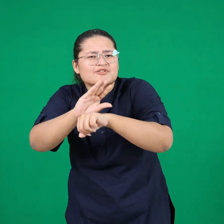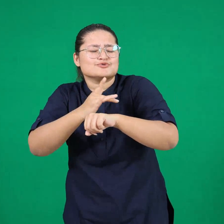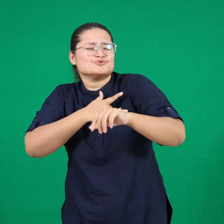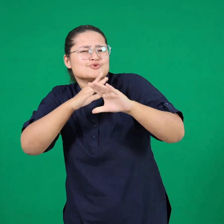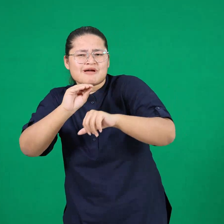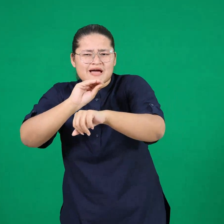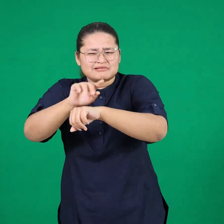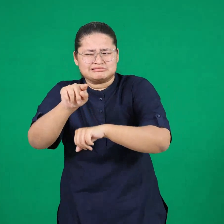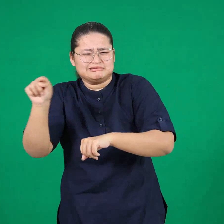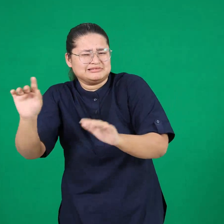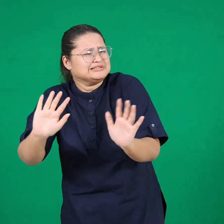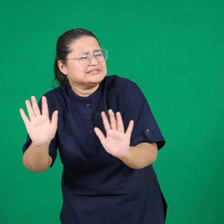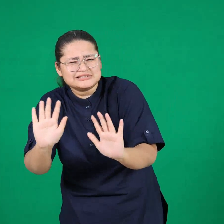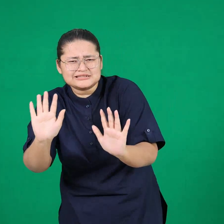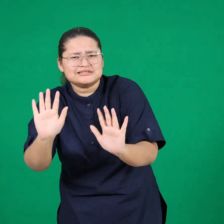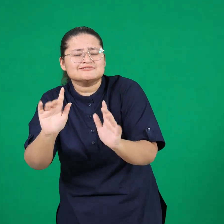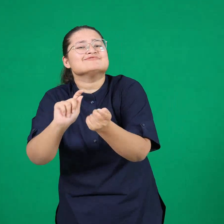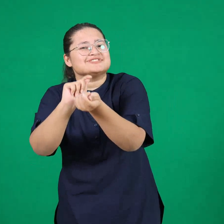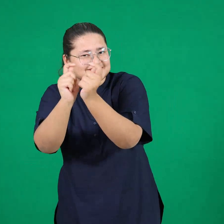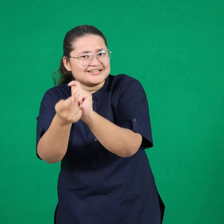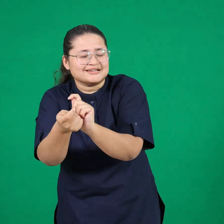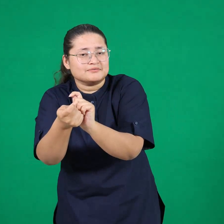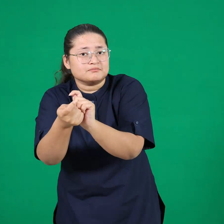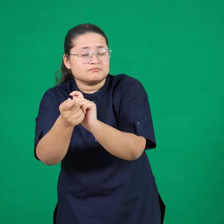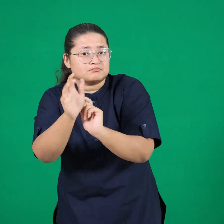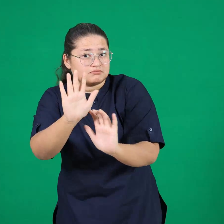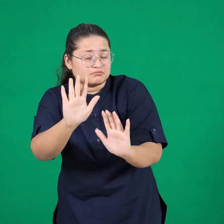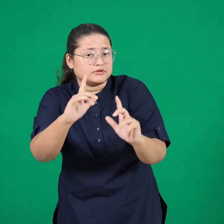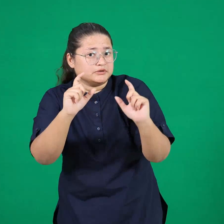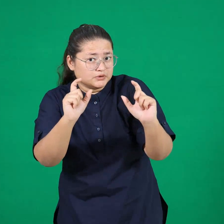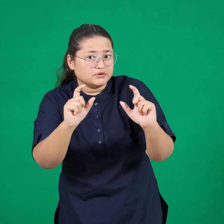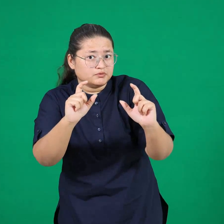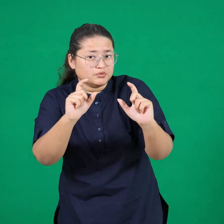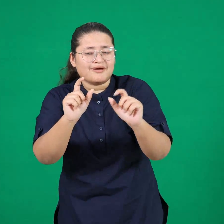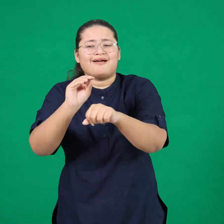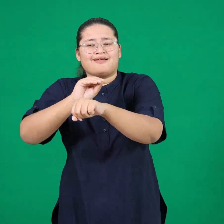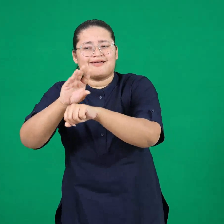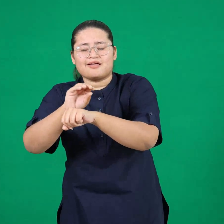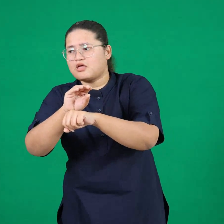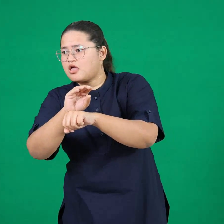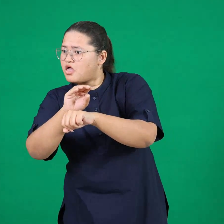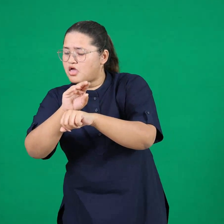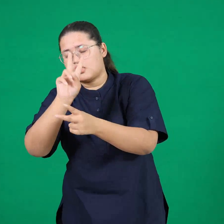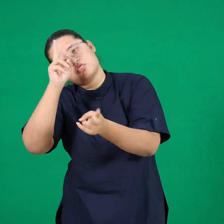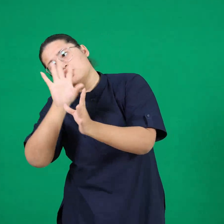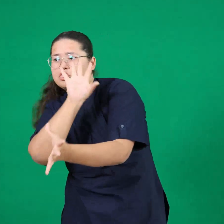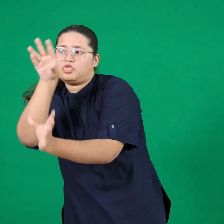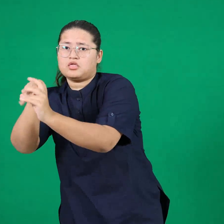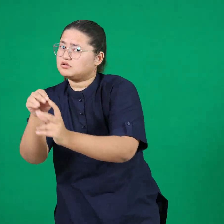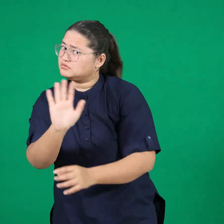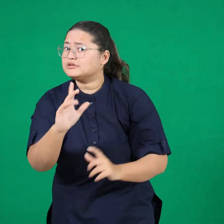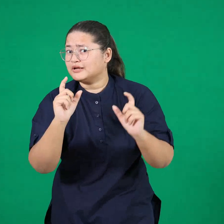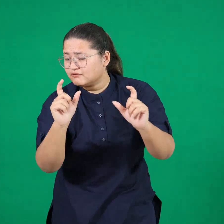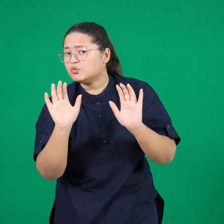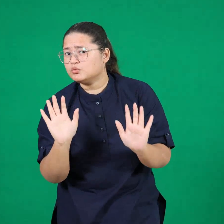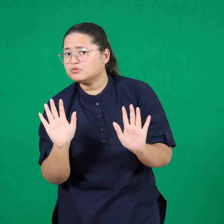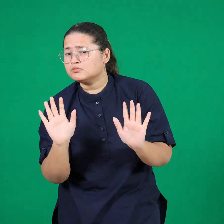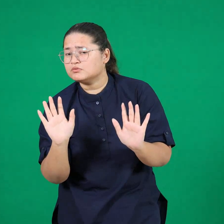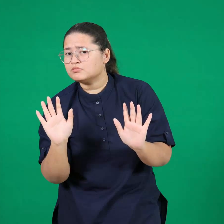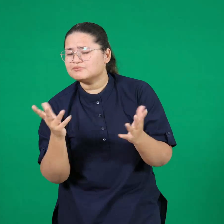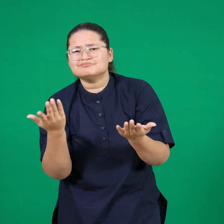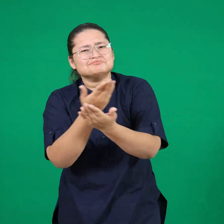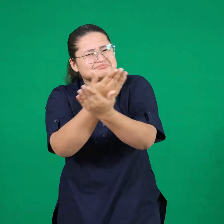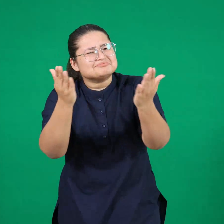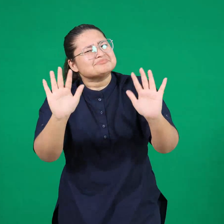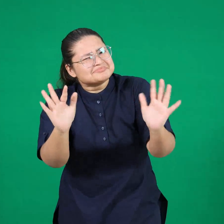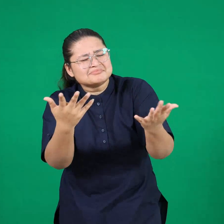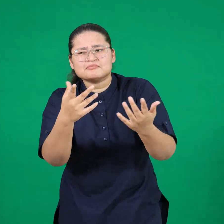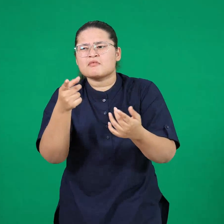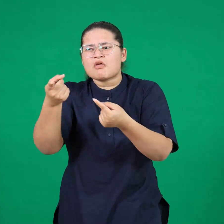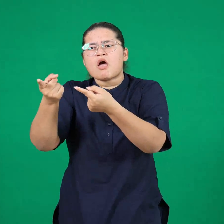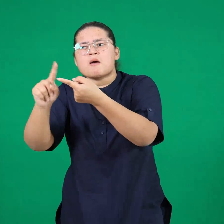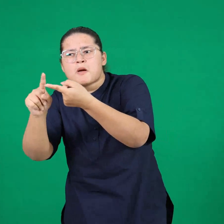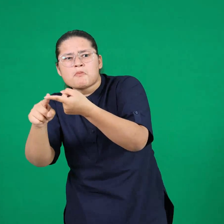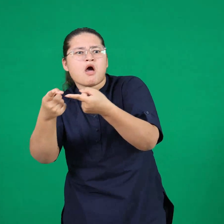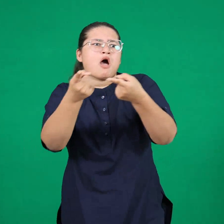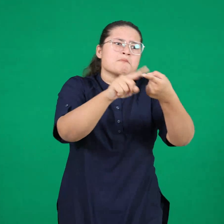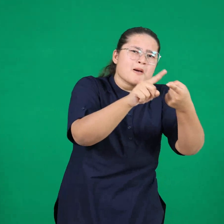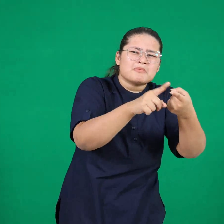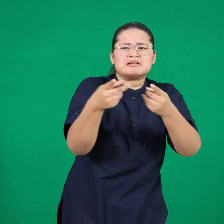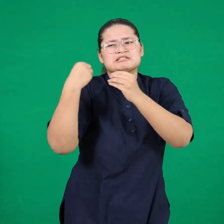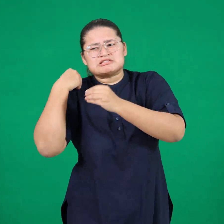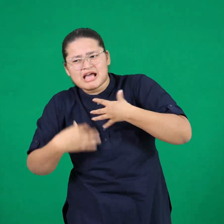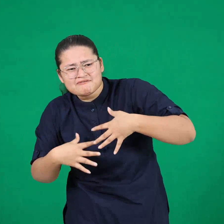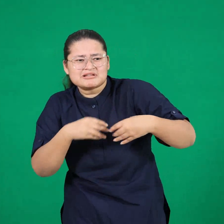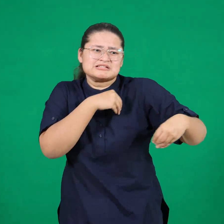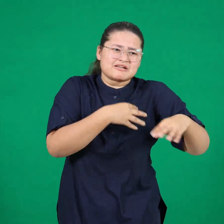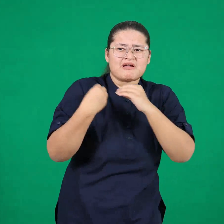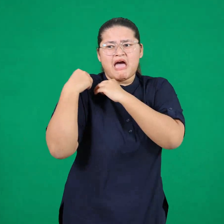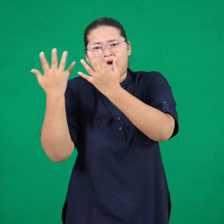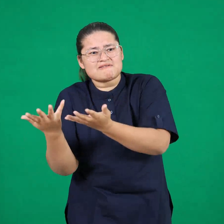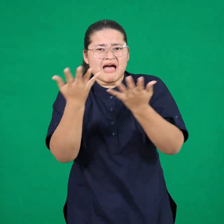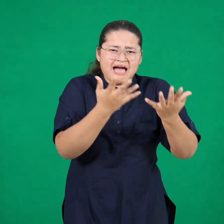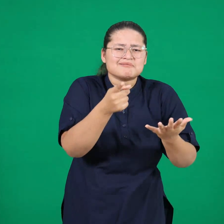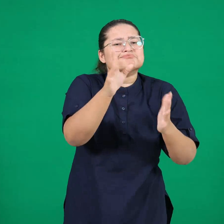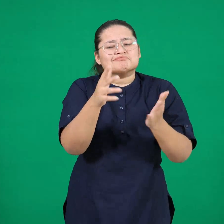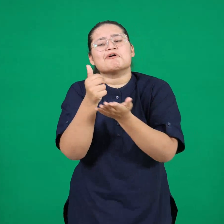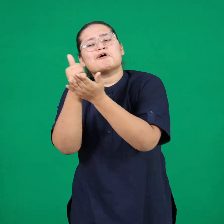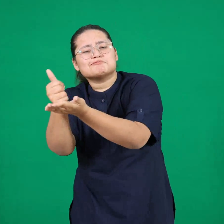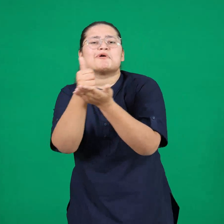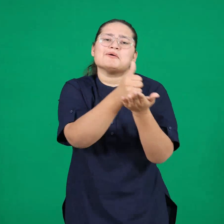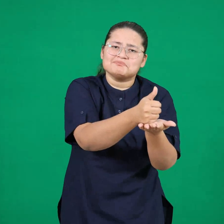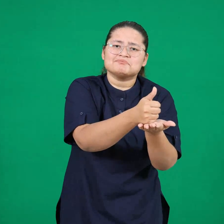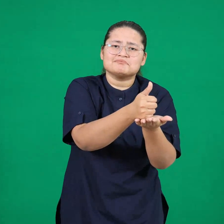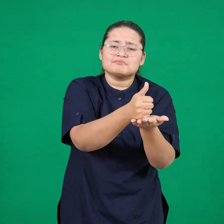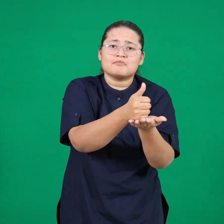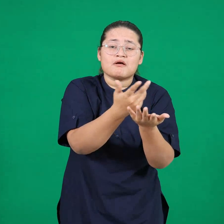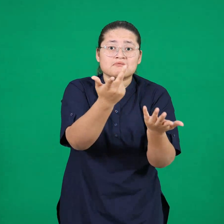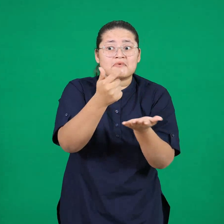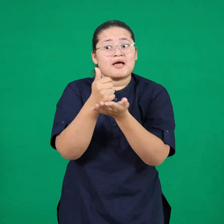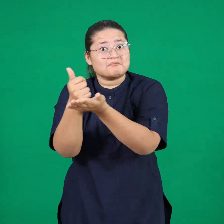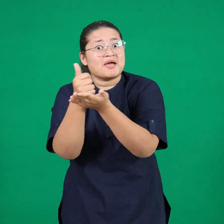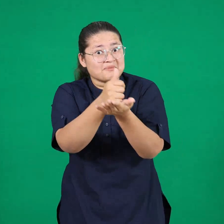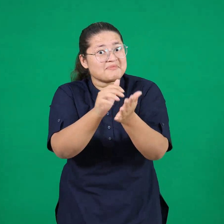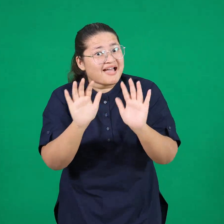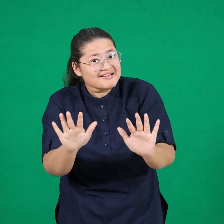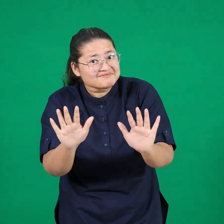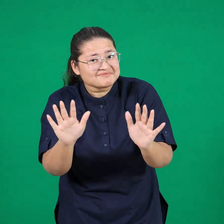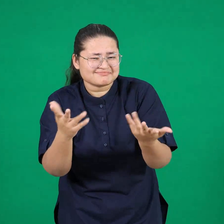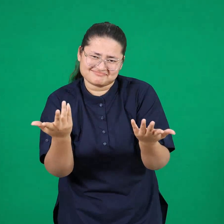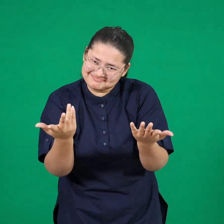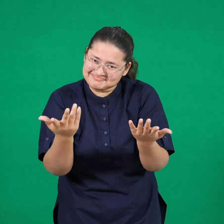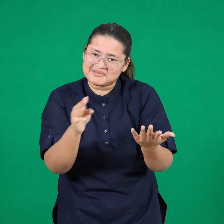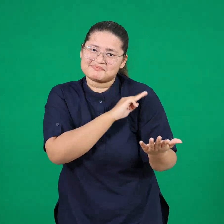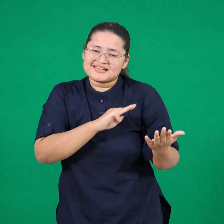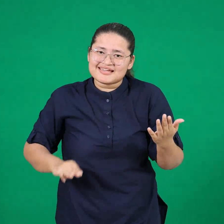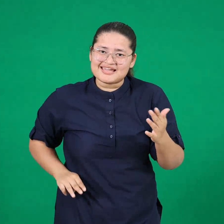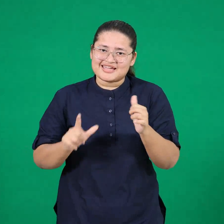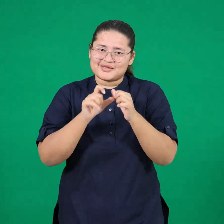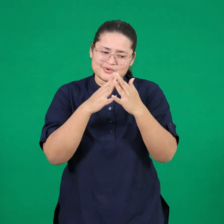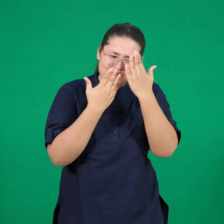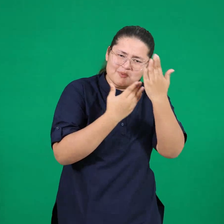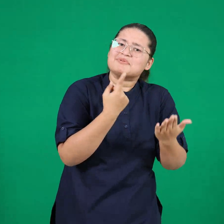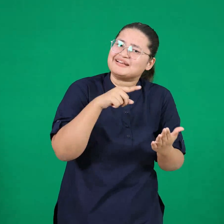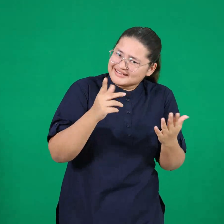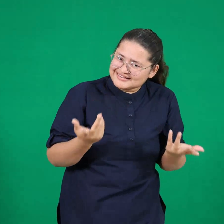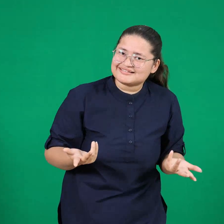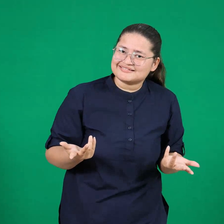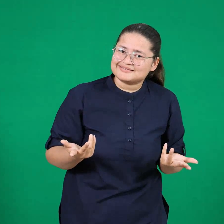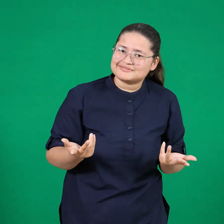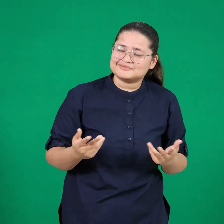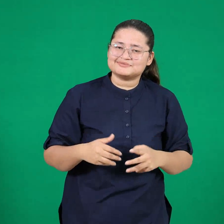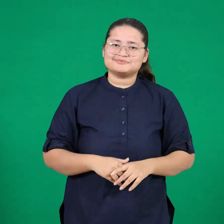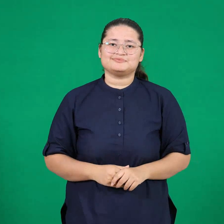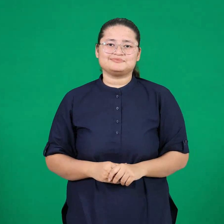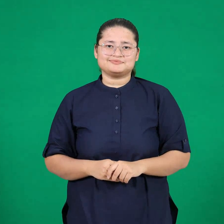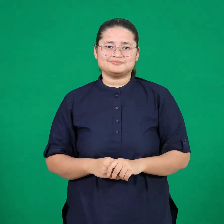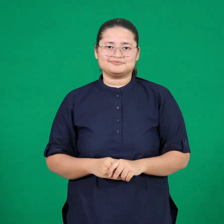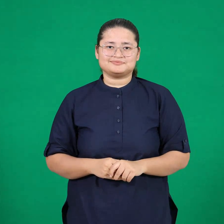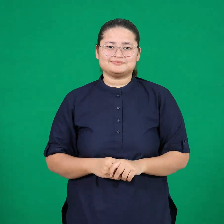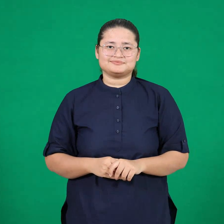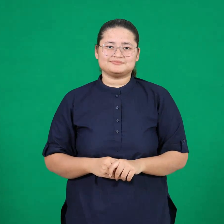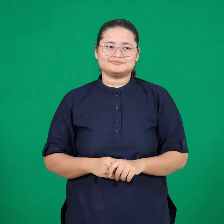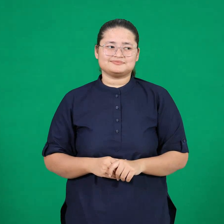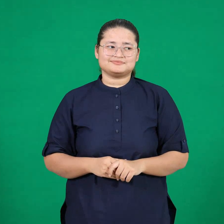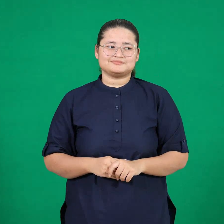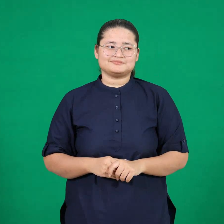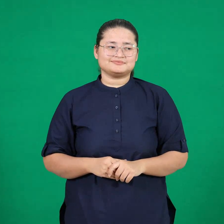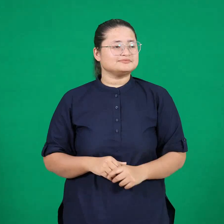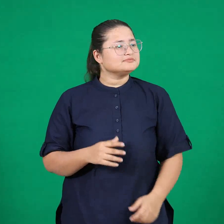But watch yourself, or you also may be tempted. Carry one another's burdens, and in this way you will fulfill the law of Christ.